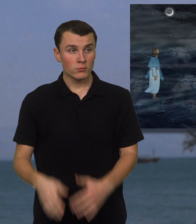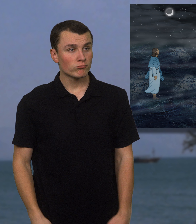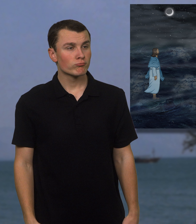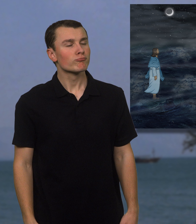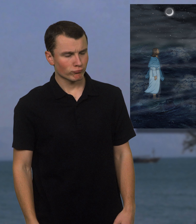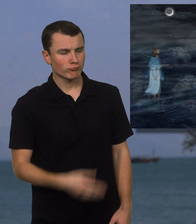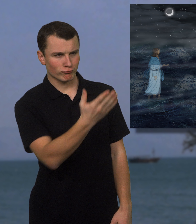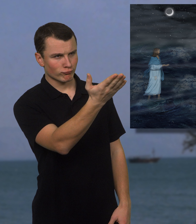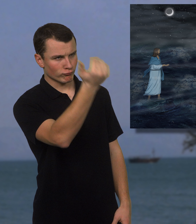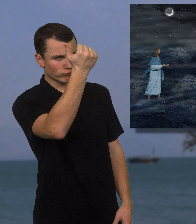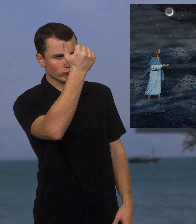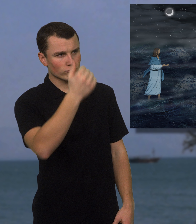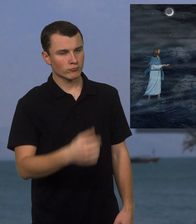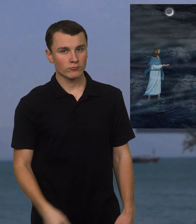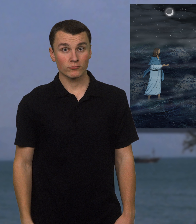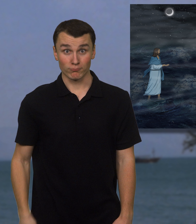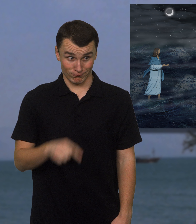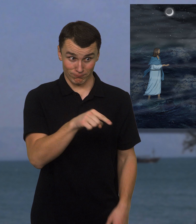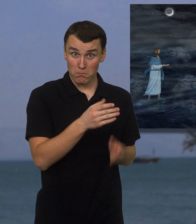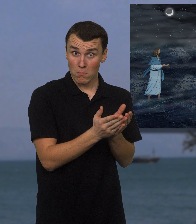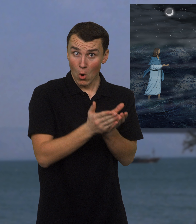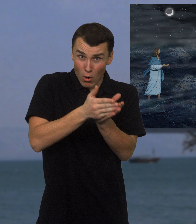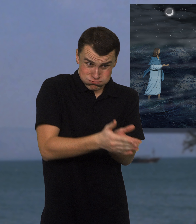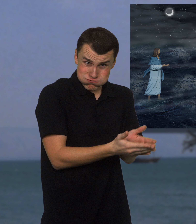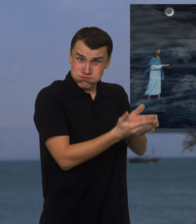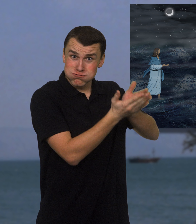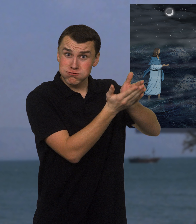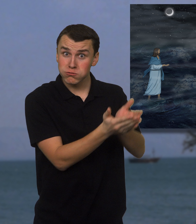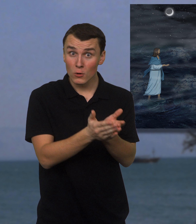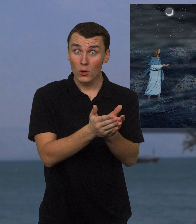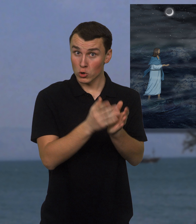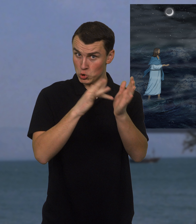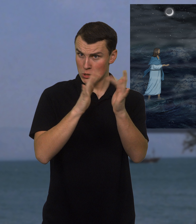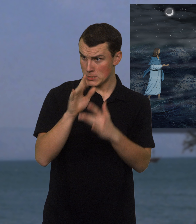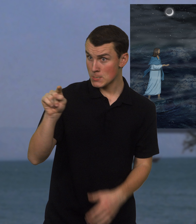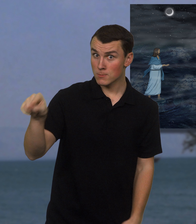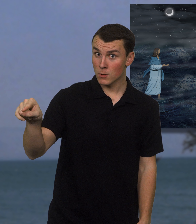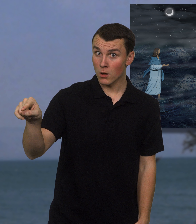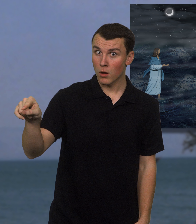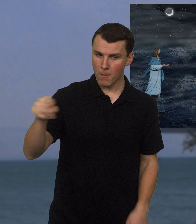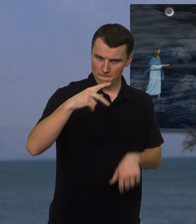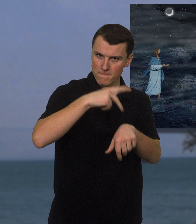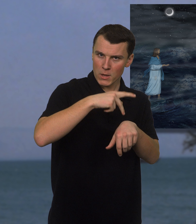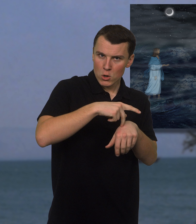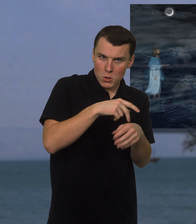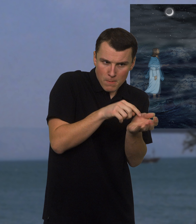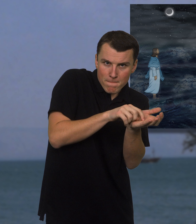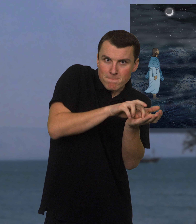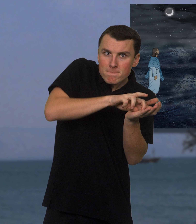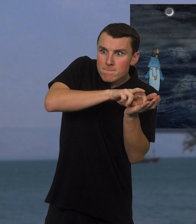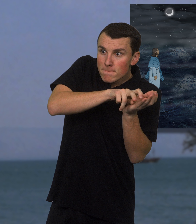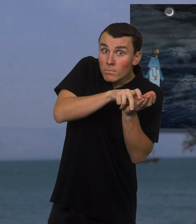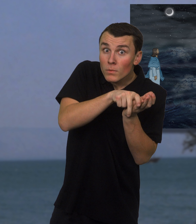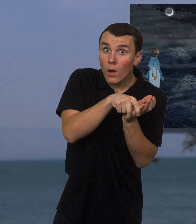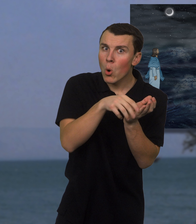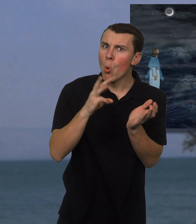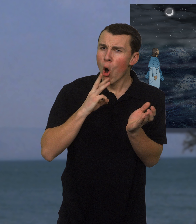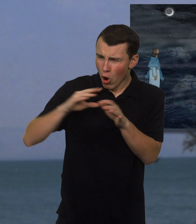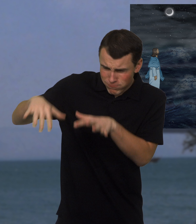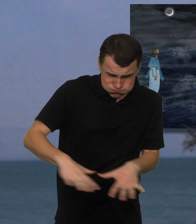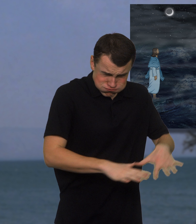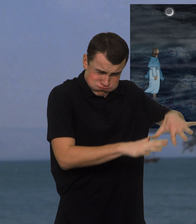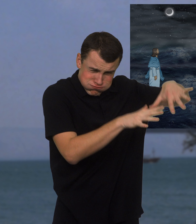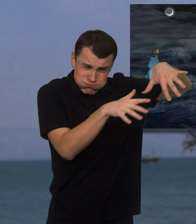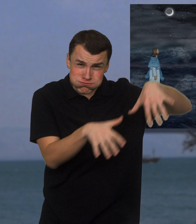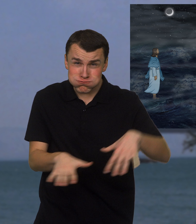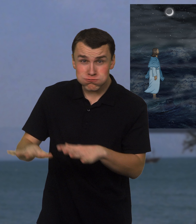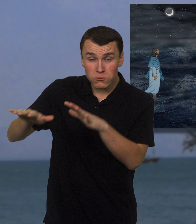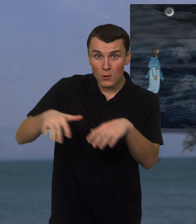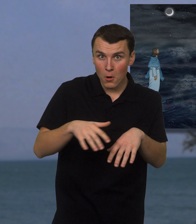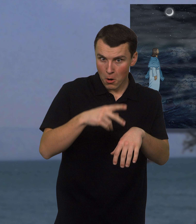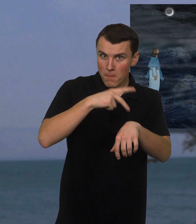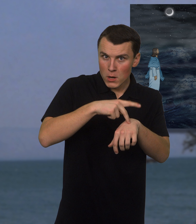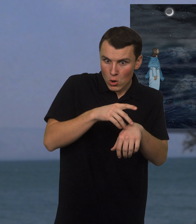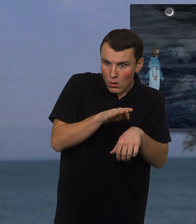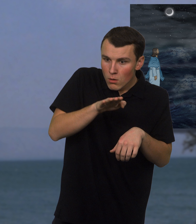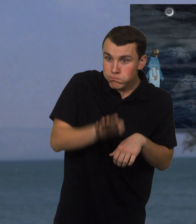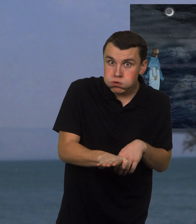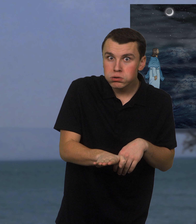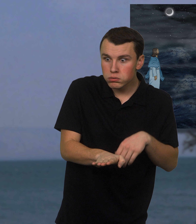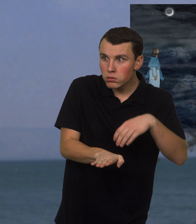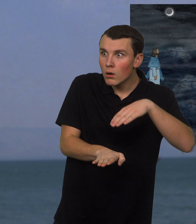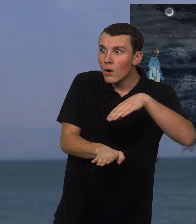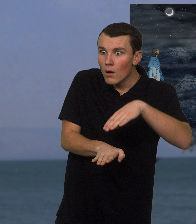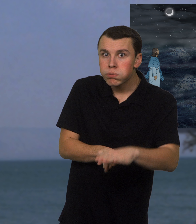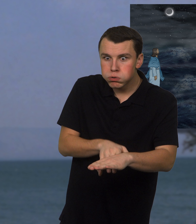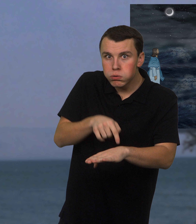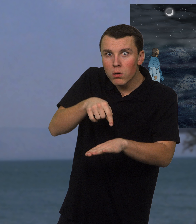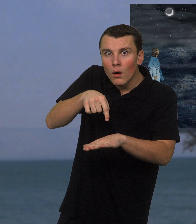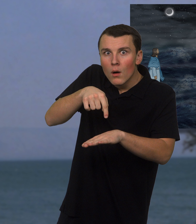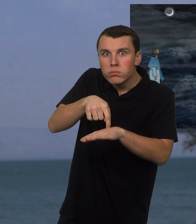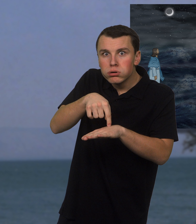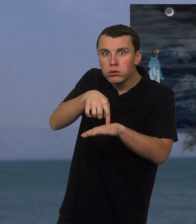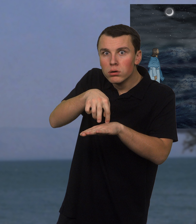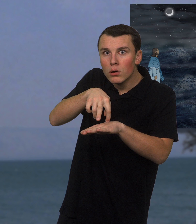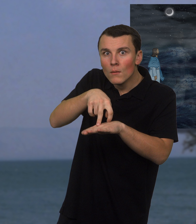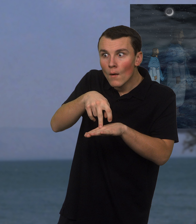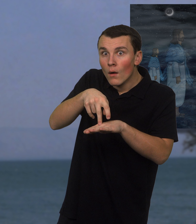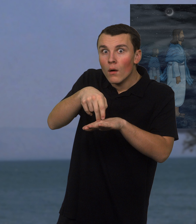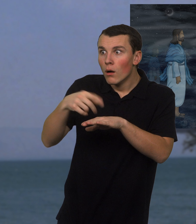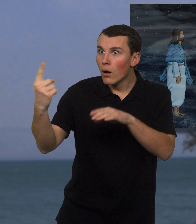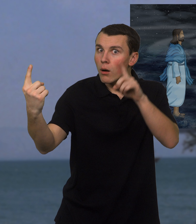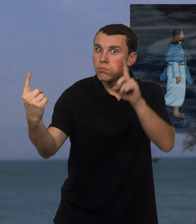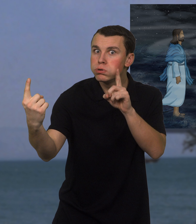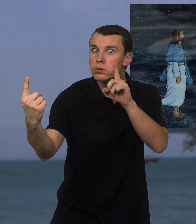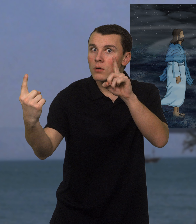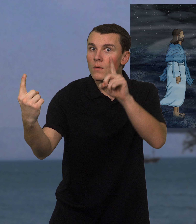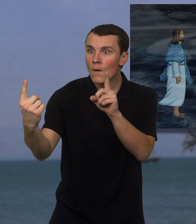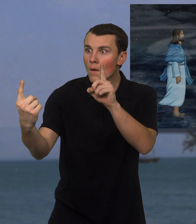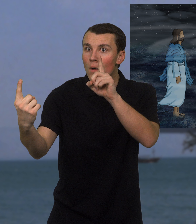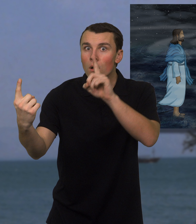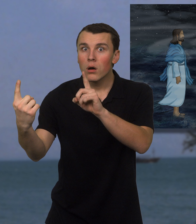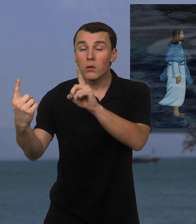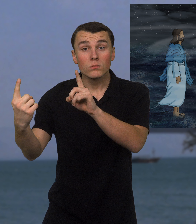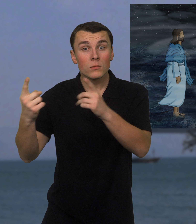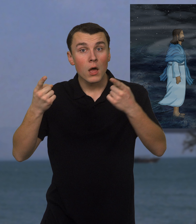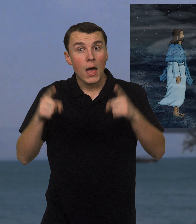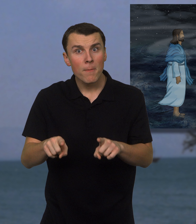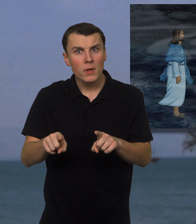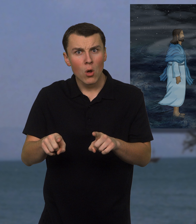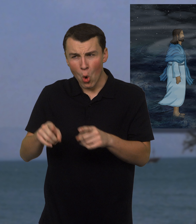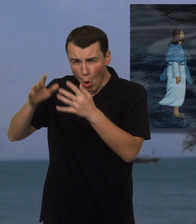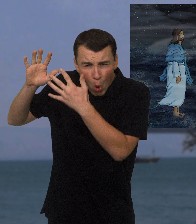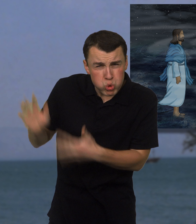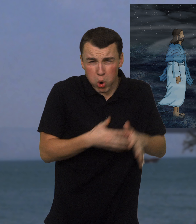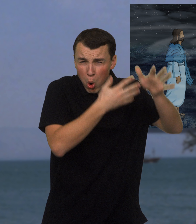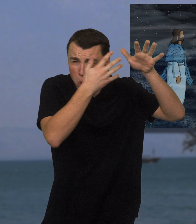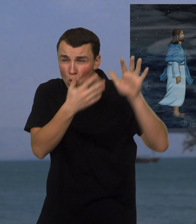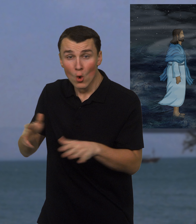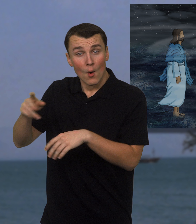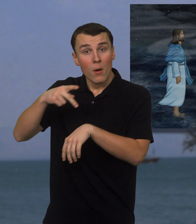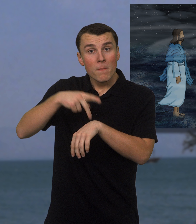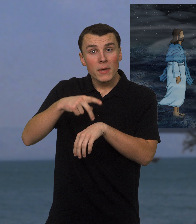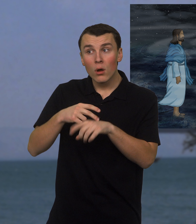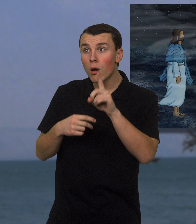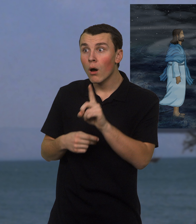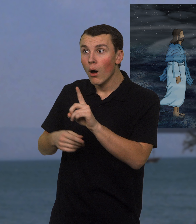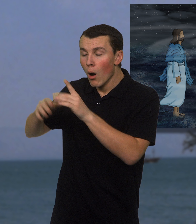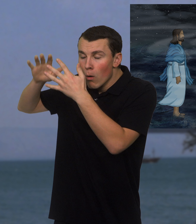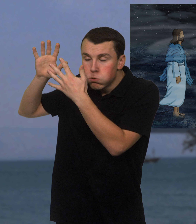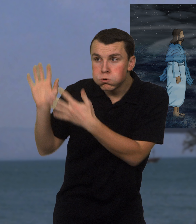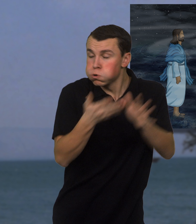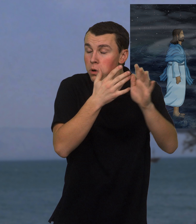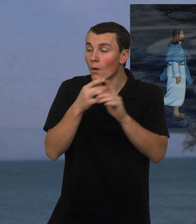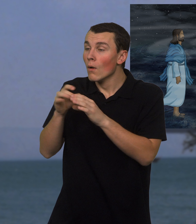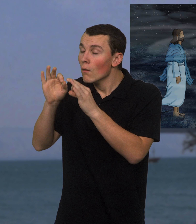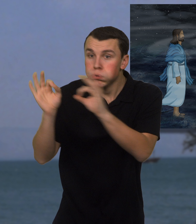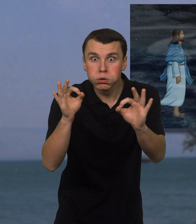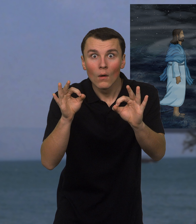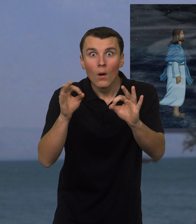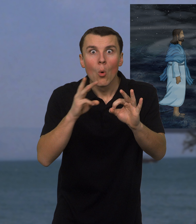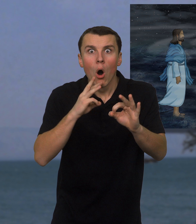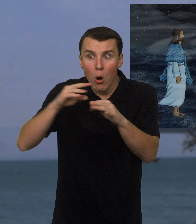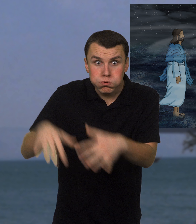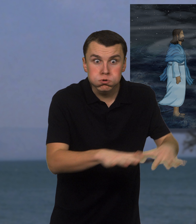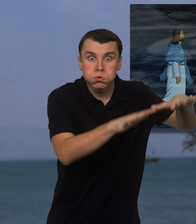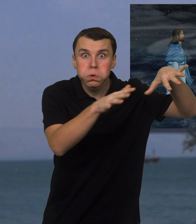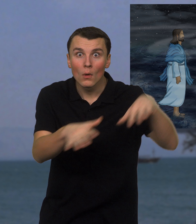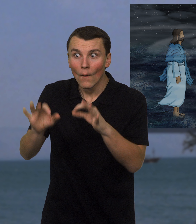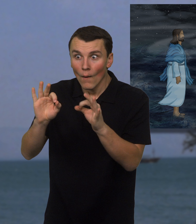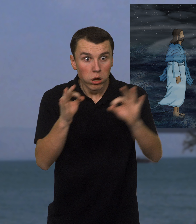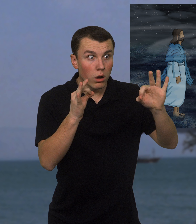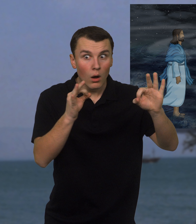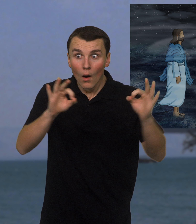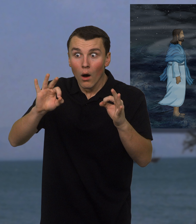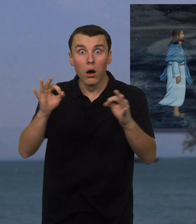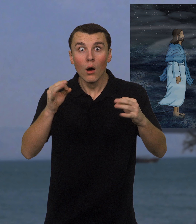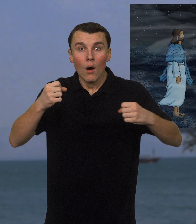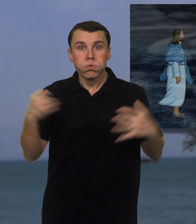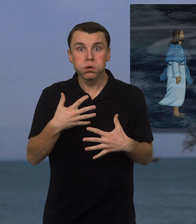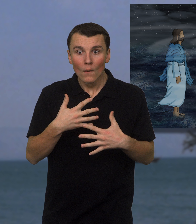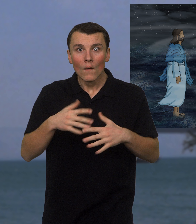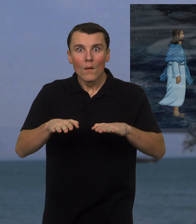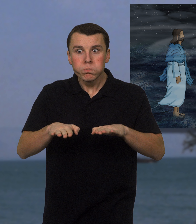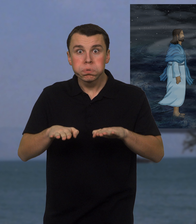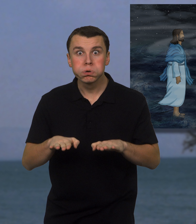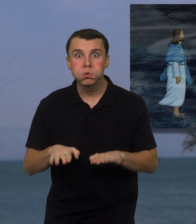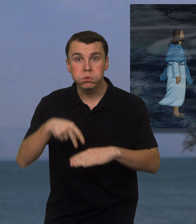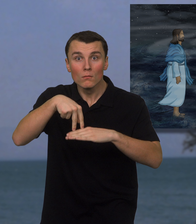“Come,” said Jesus. Then Peter got down out of the boat, walked on the water, and came toward Jesus.